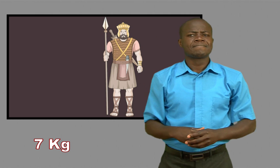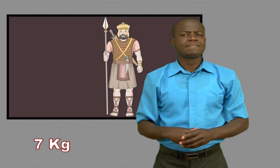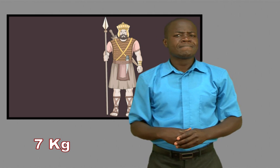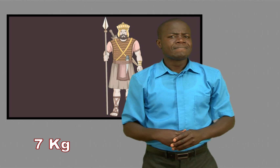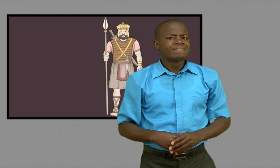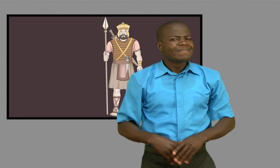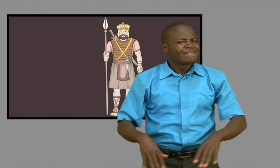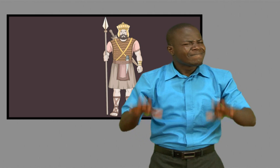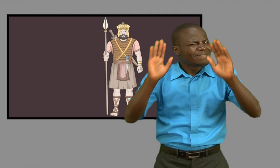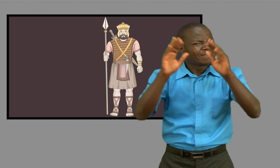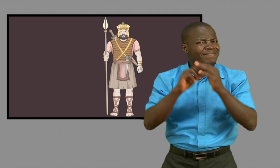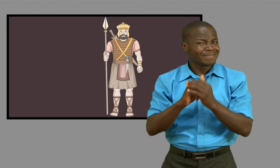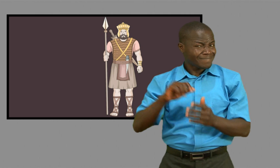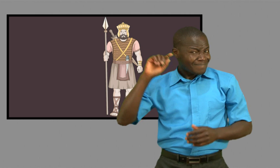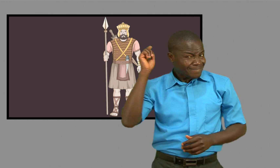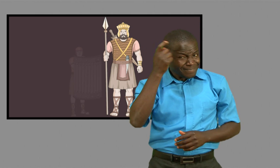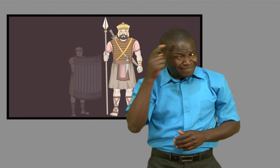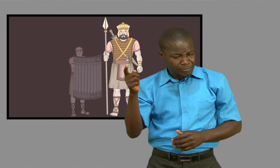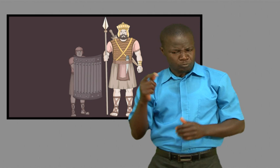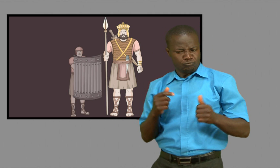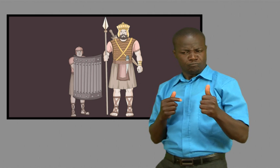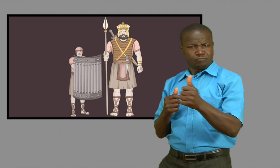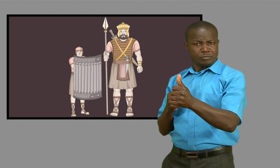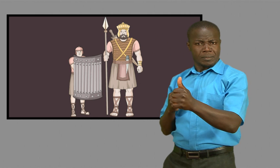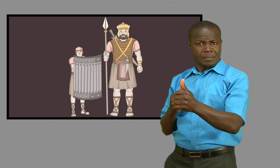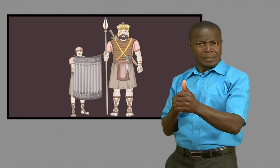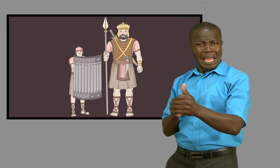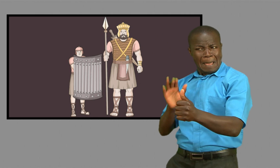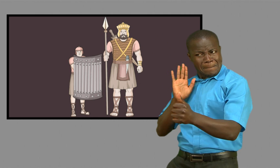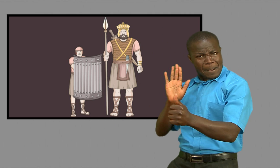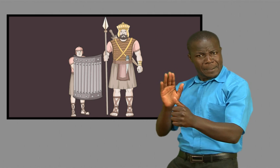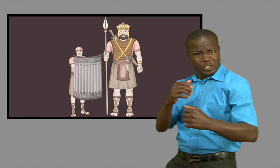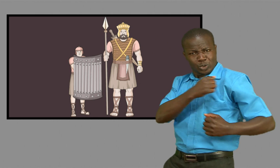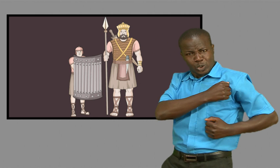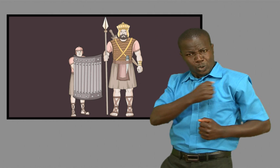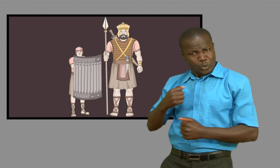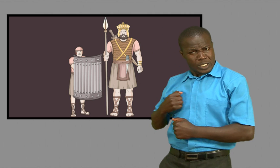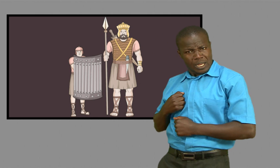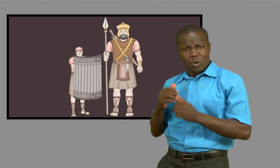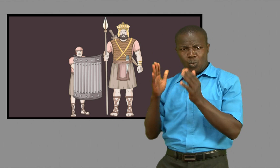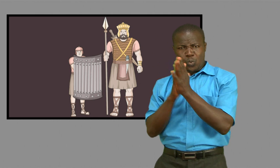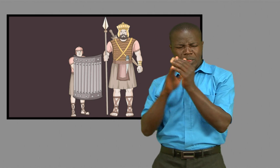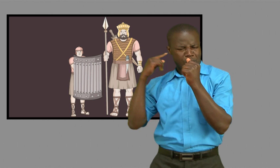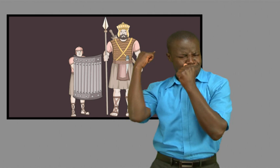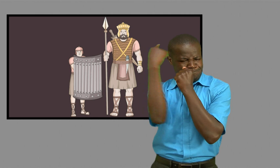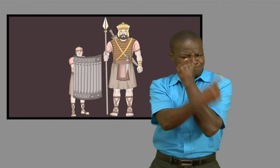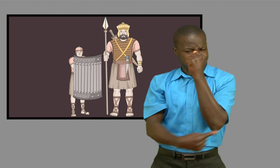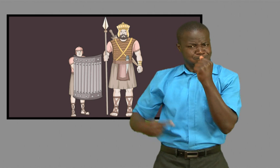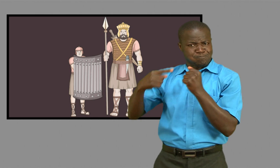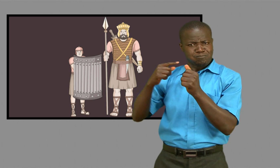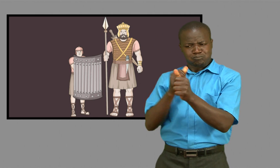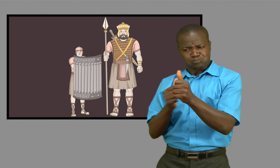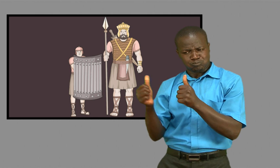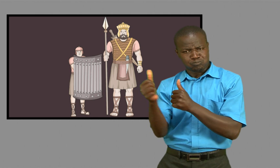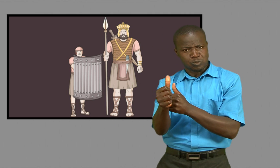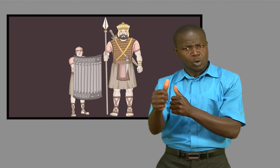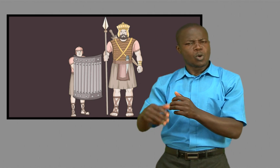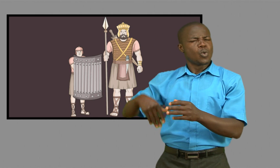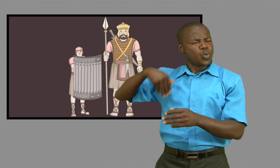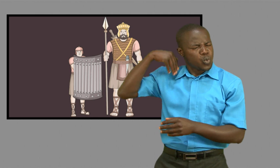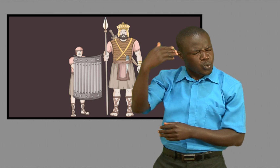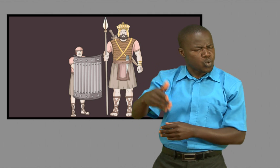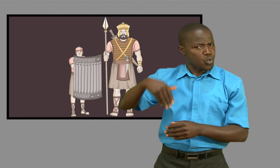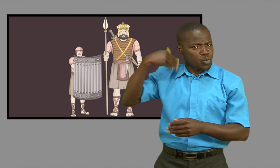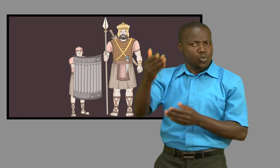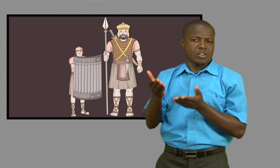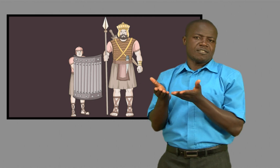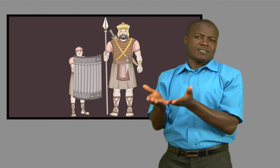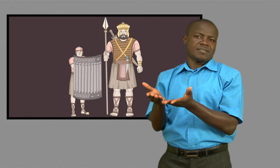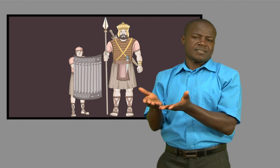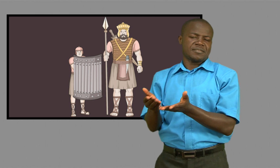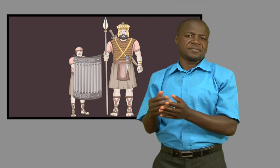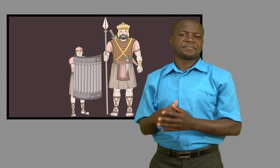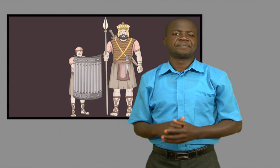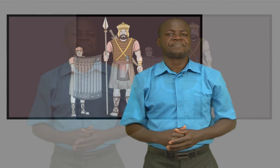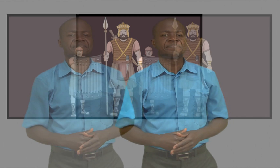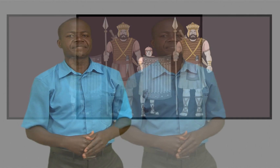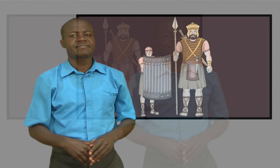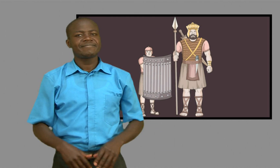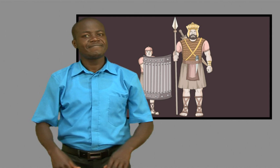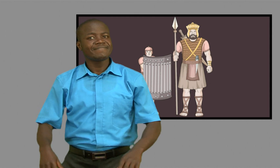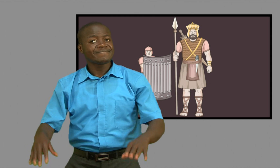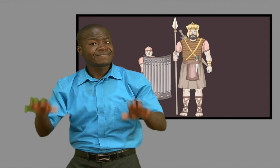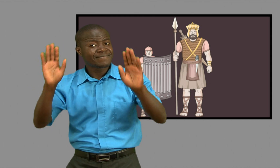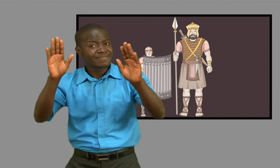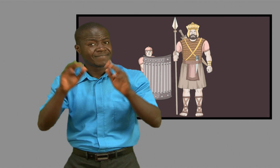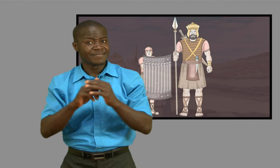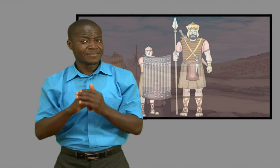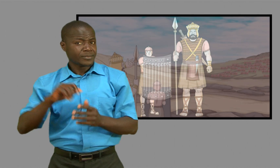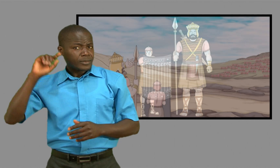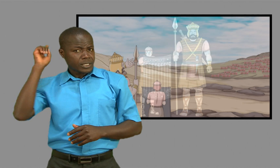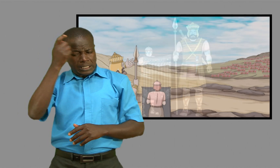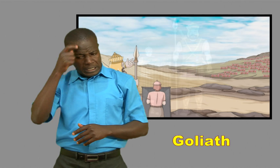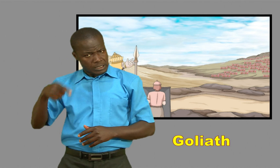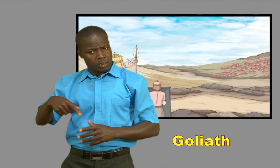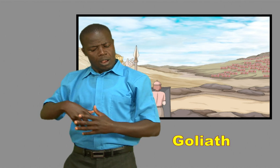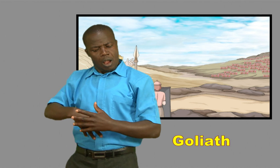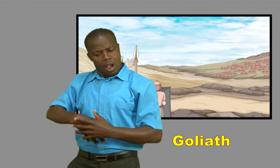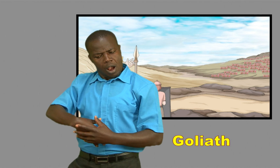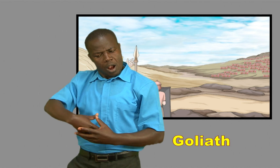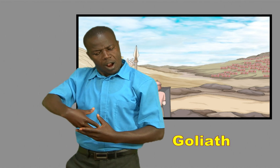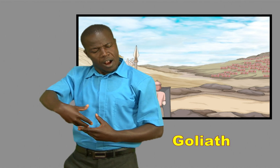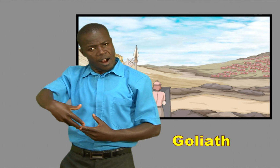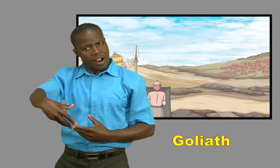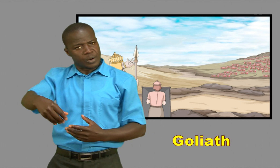In addition, his shield bearer went before him.